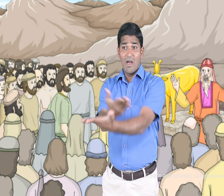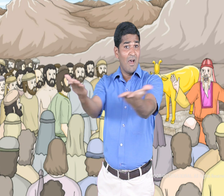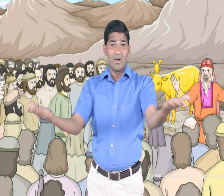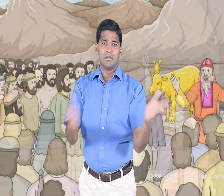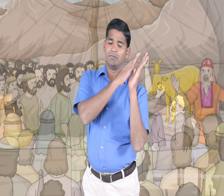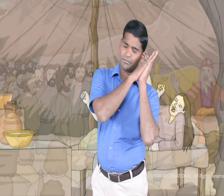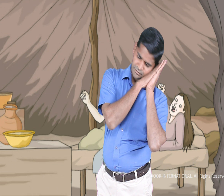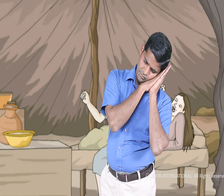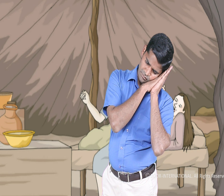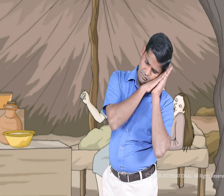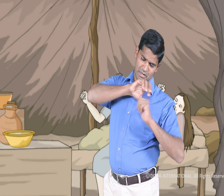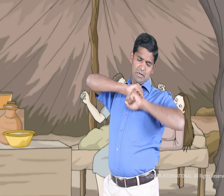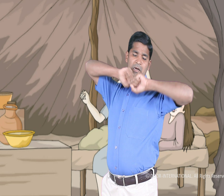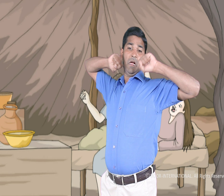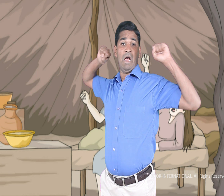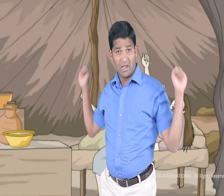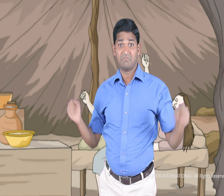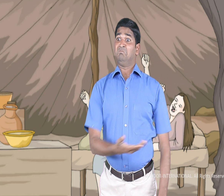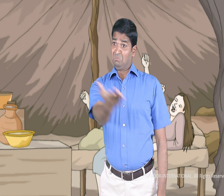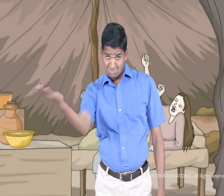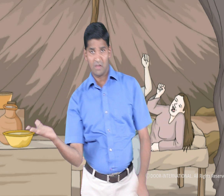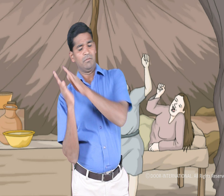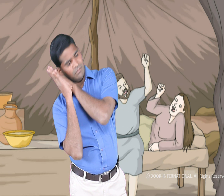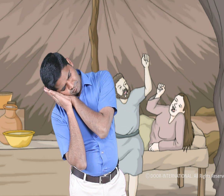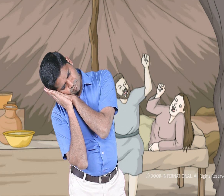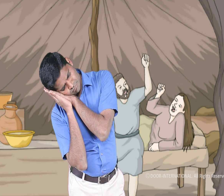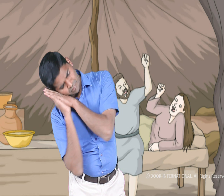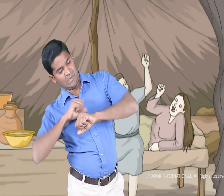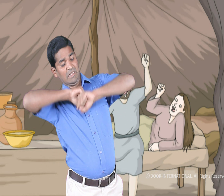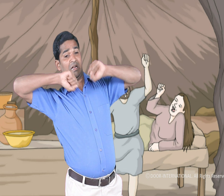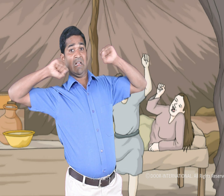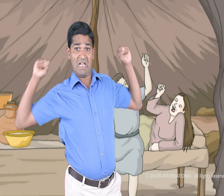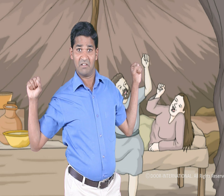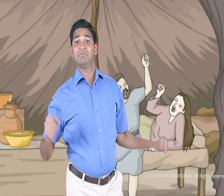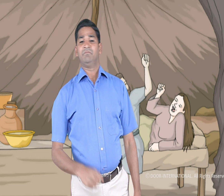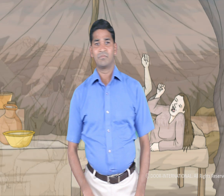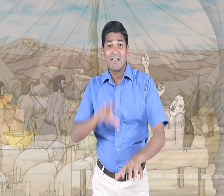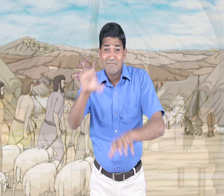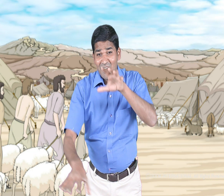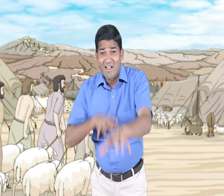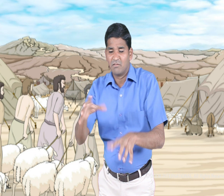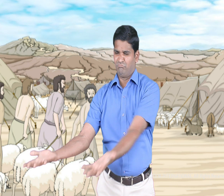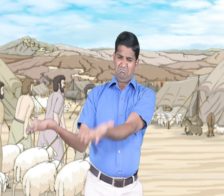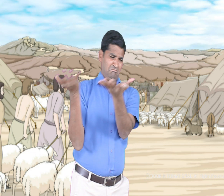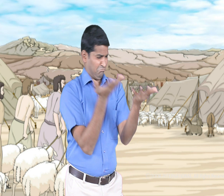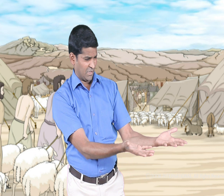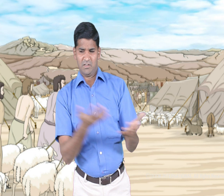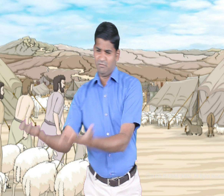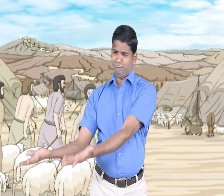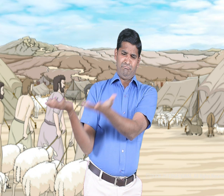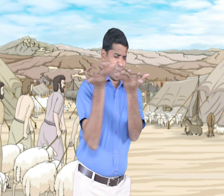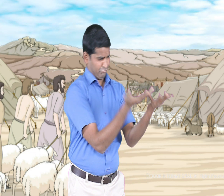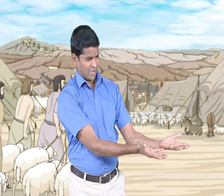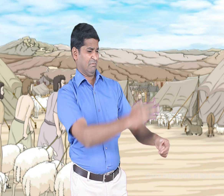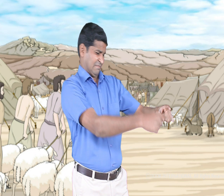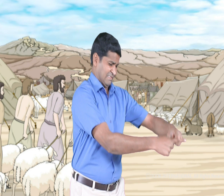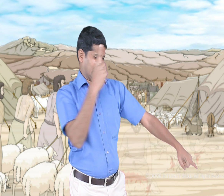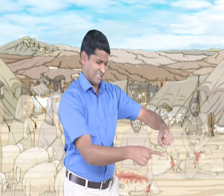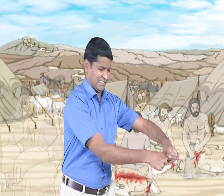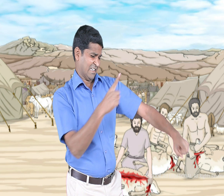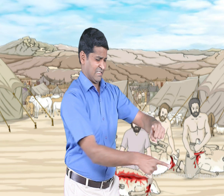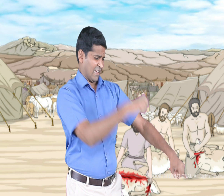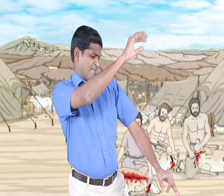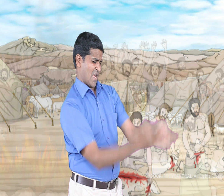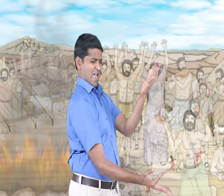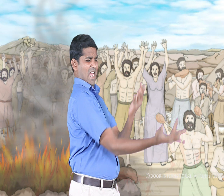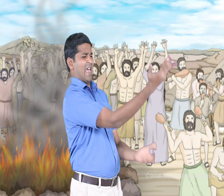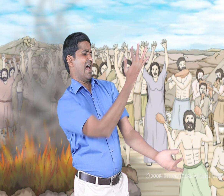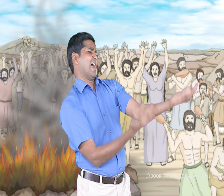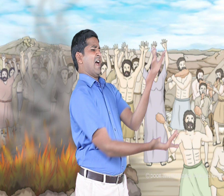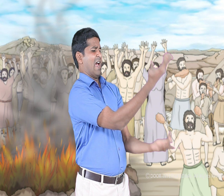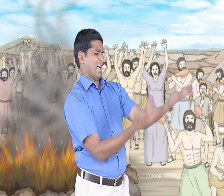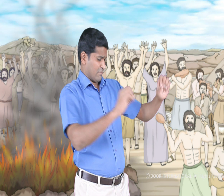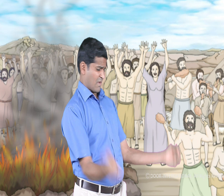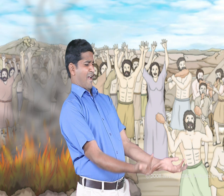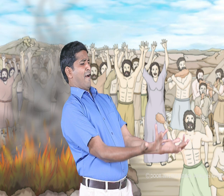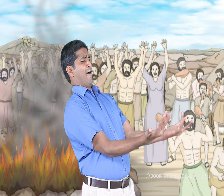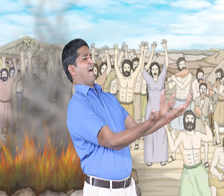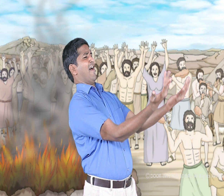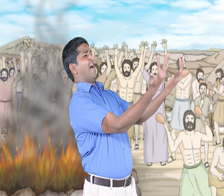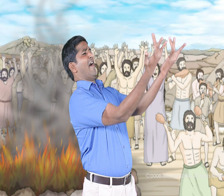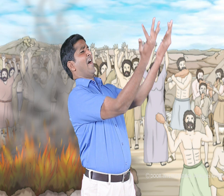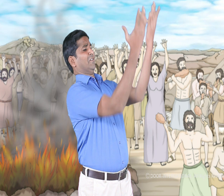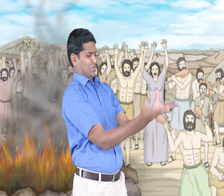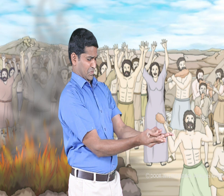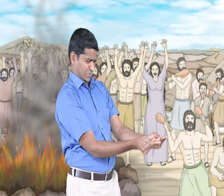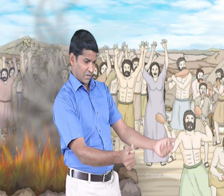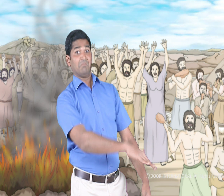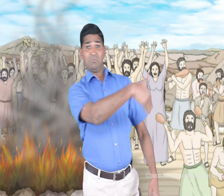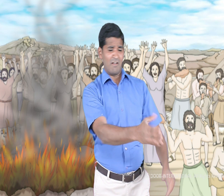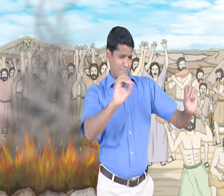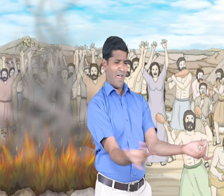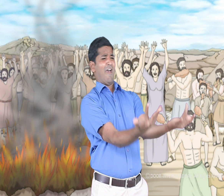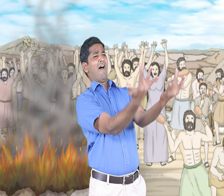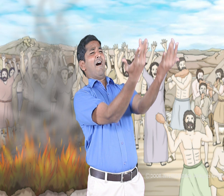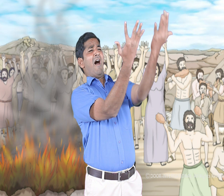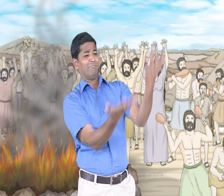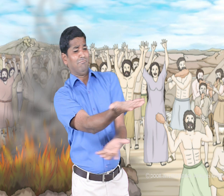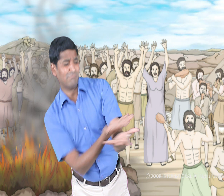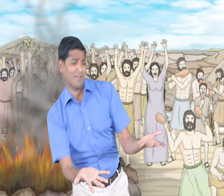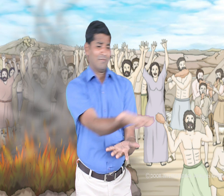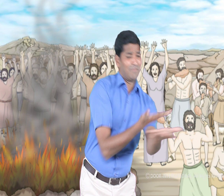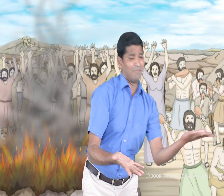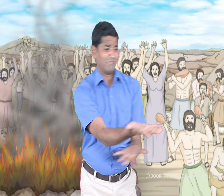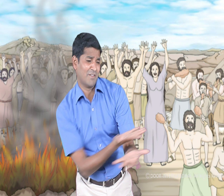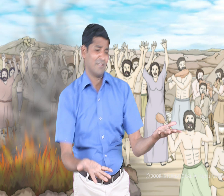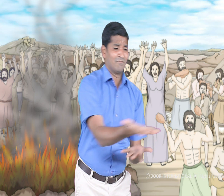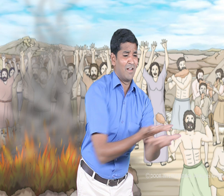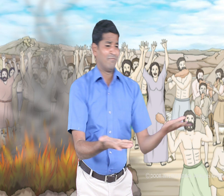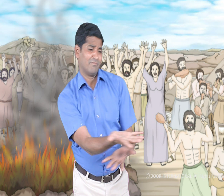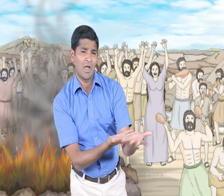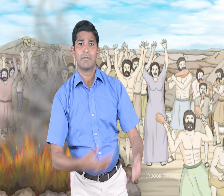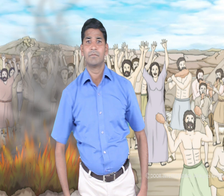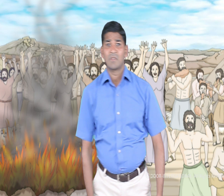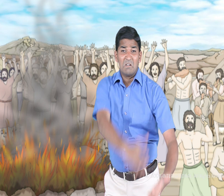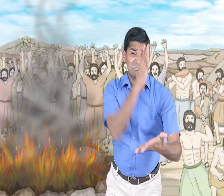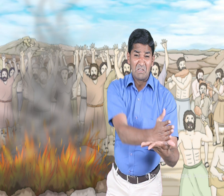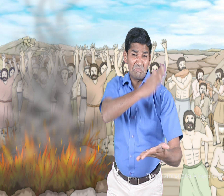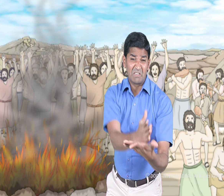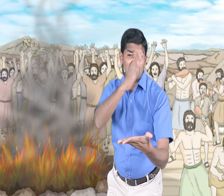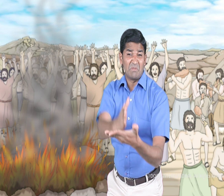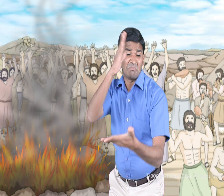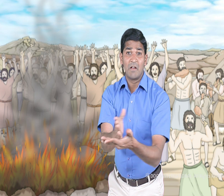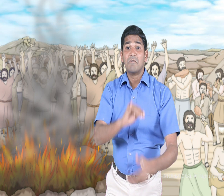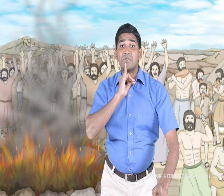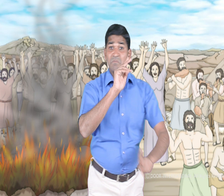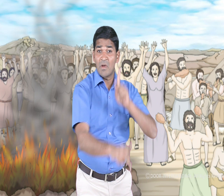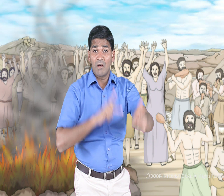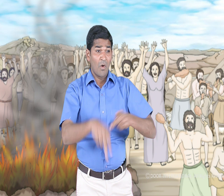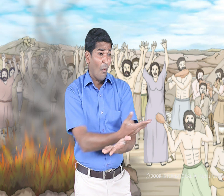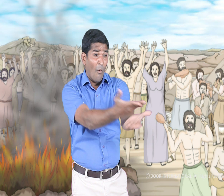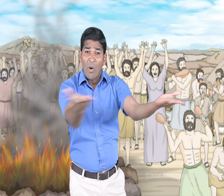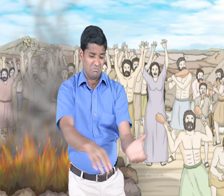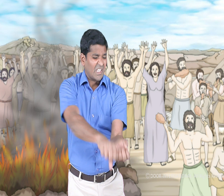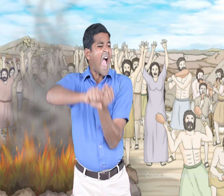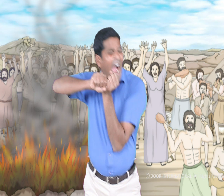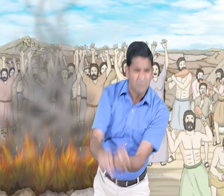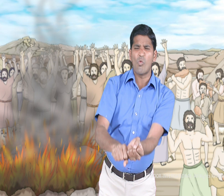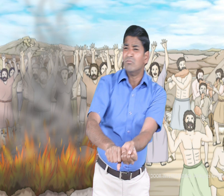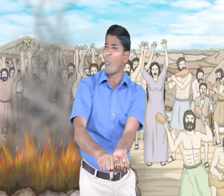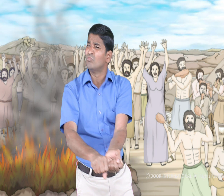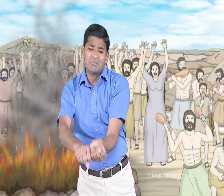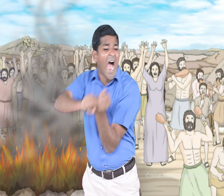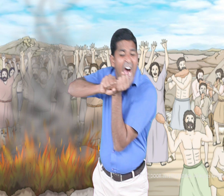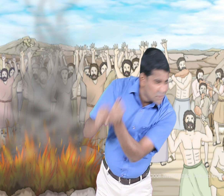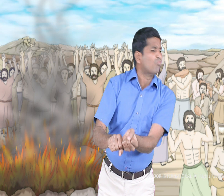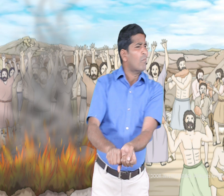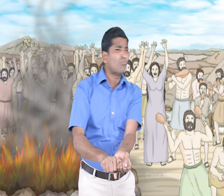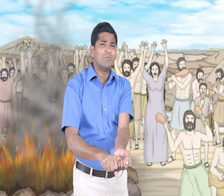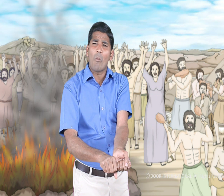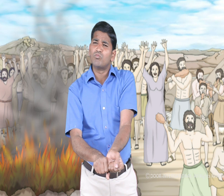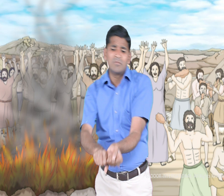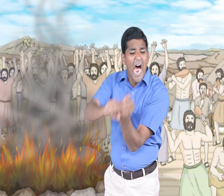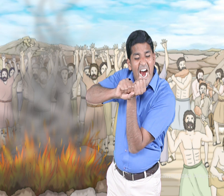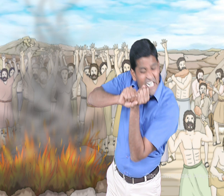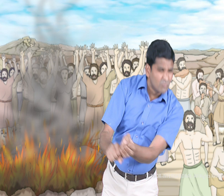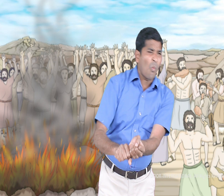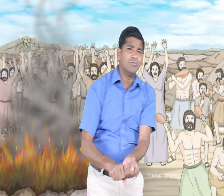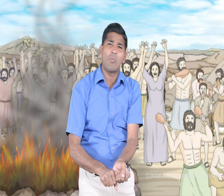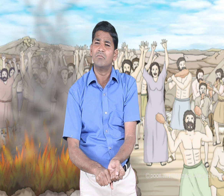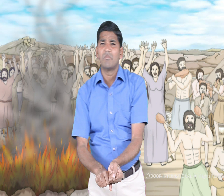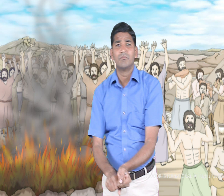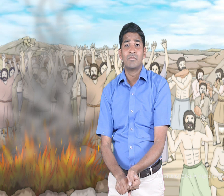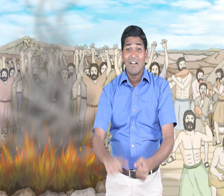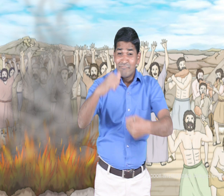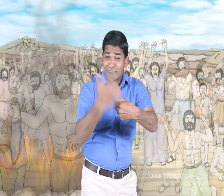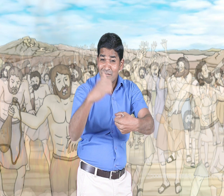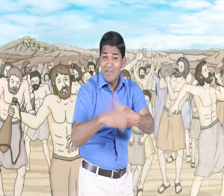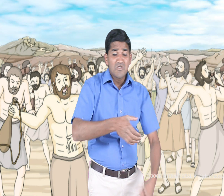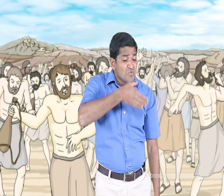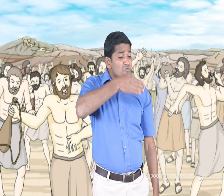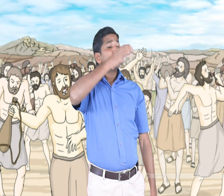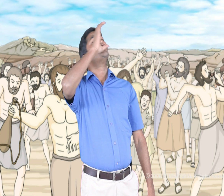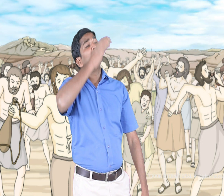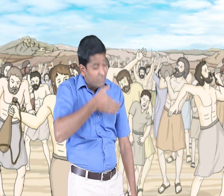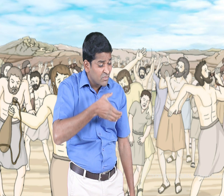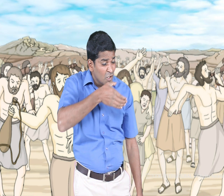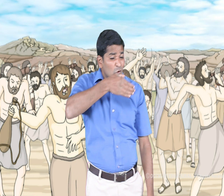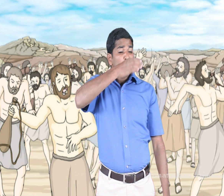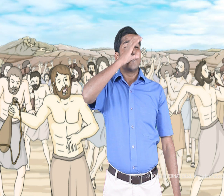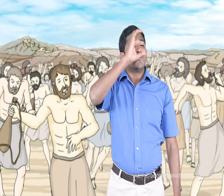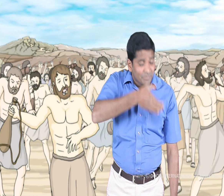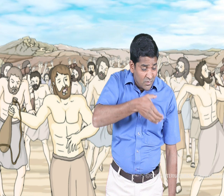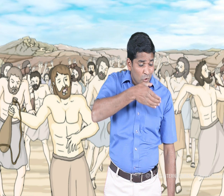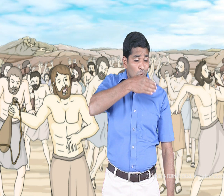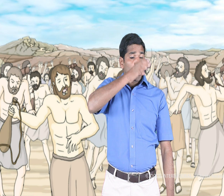So the next day they arose, offered burnt offerings, and presented peace offerings.